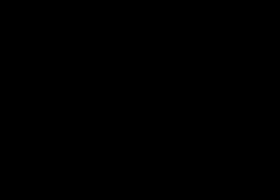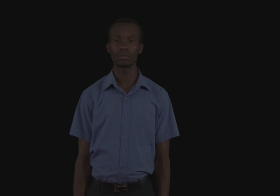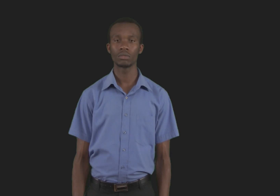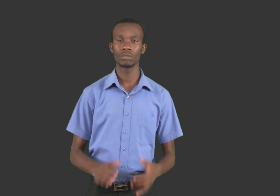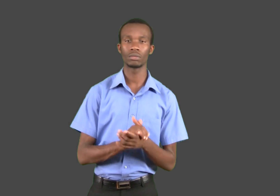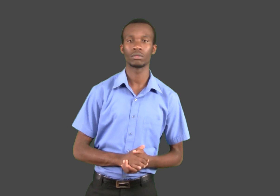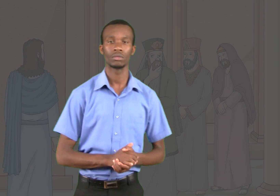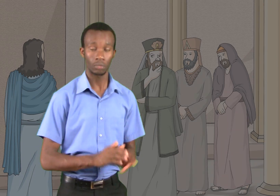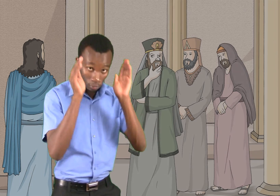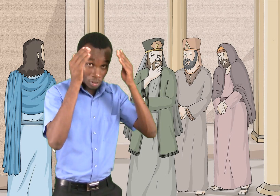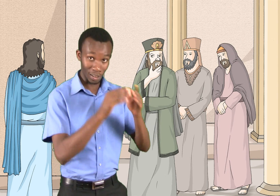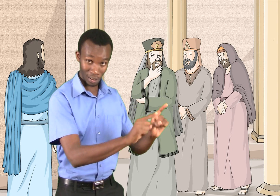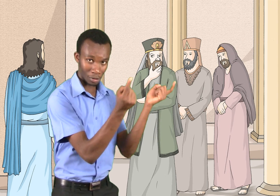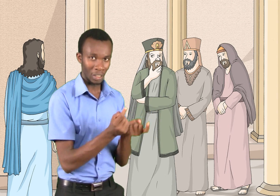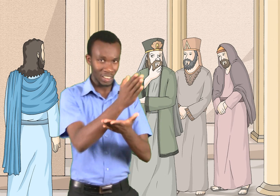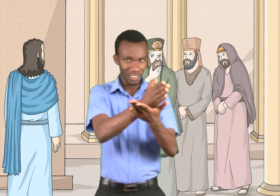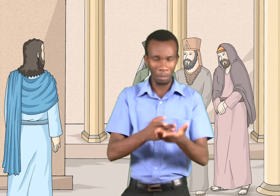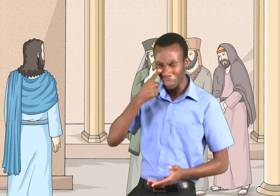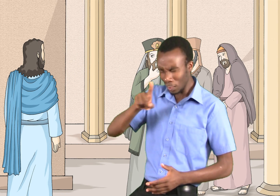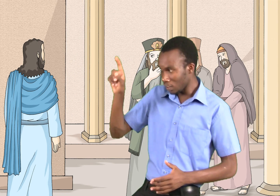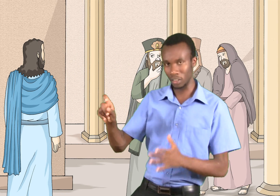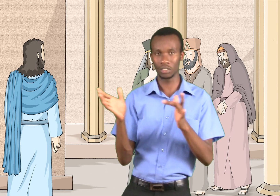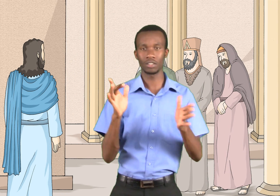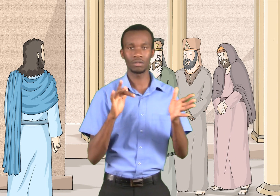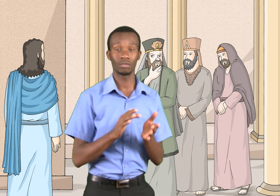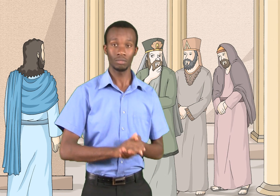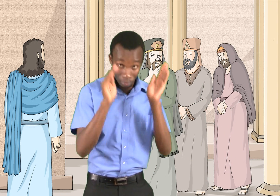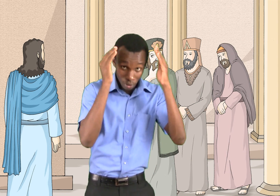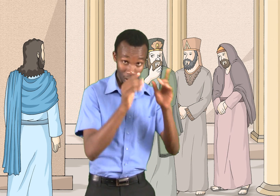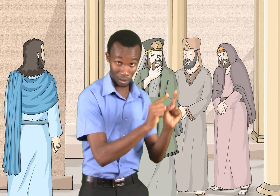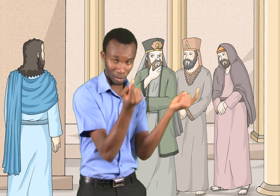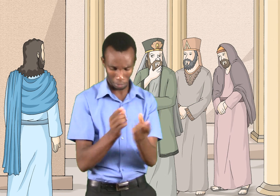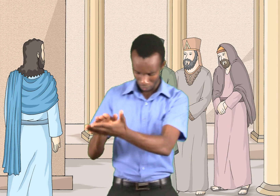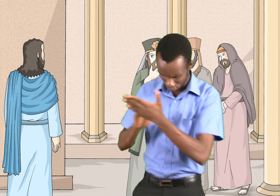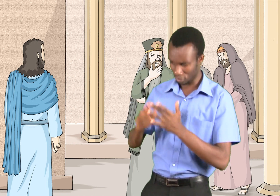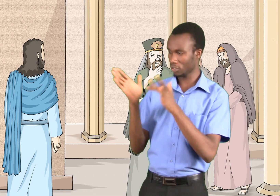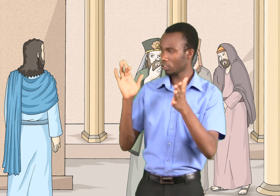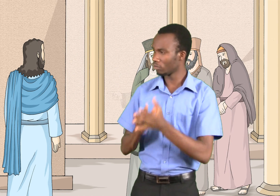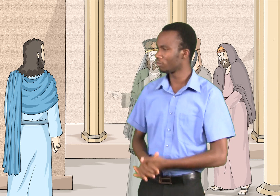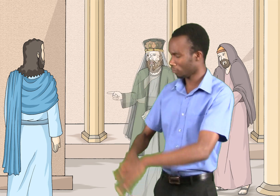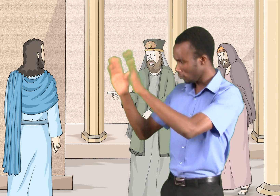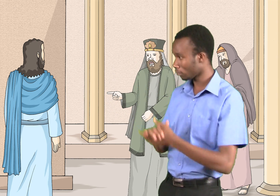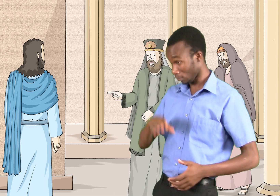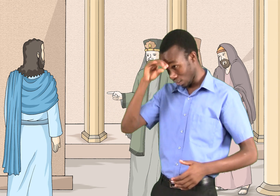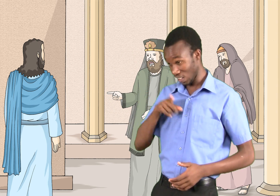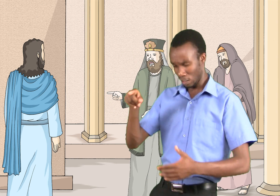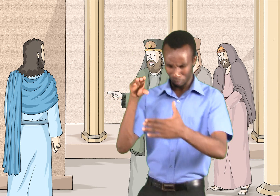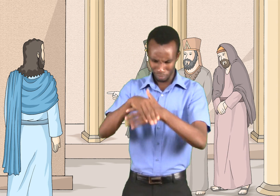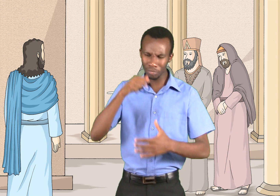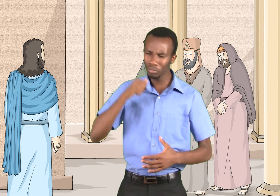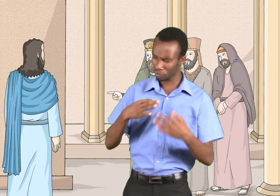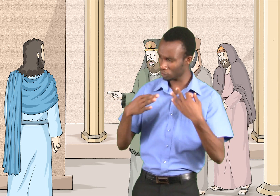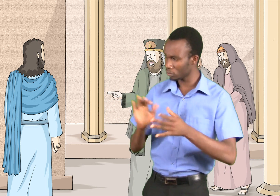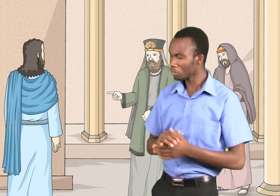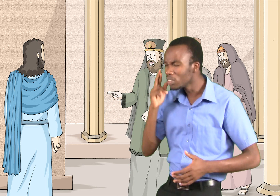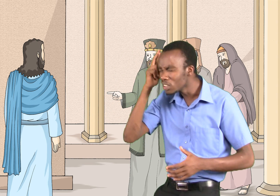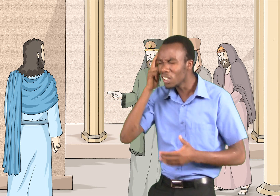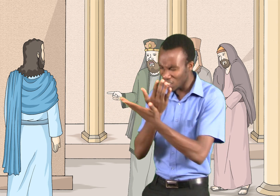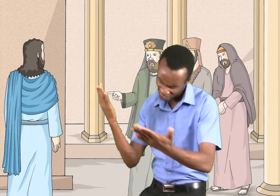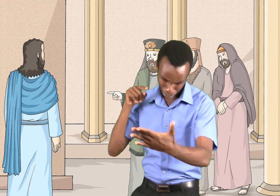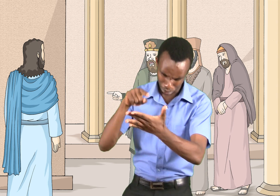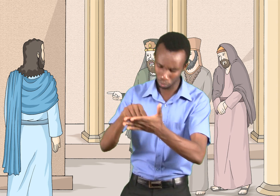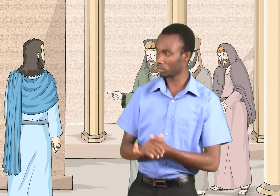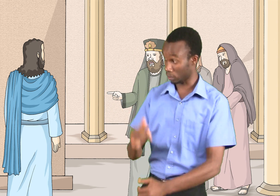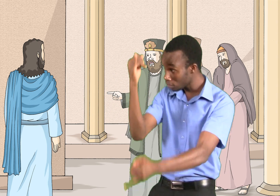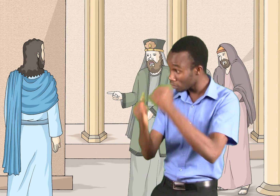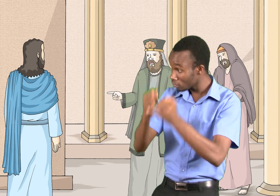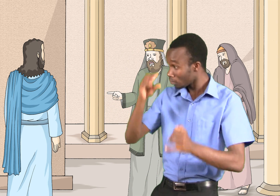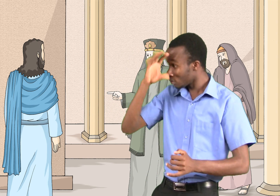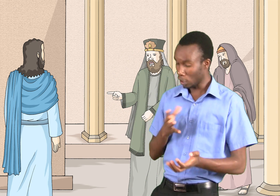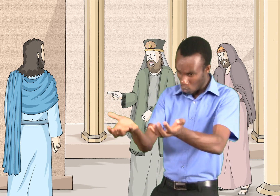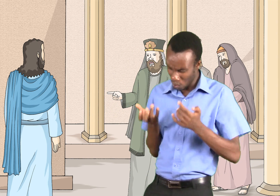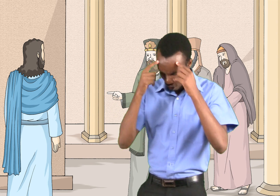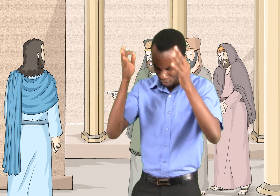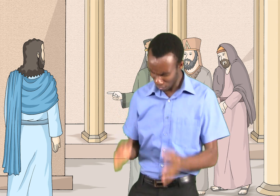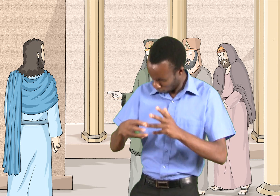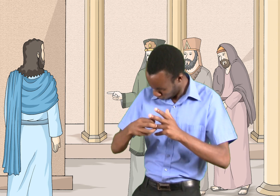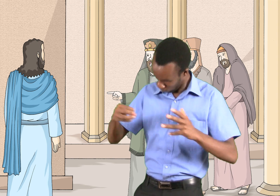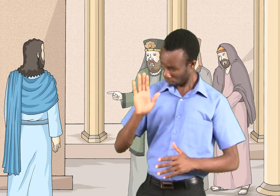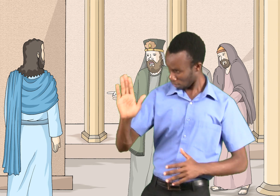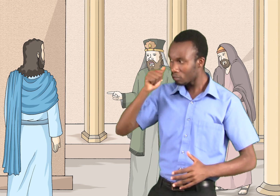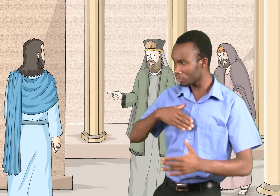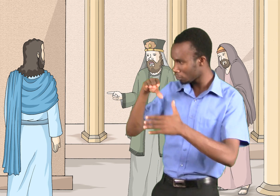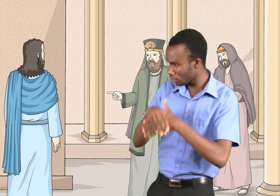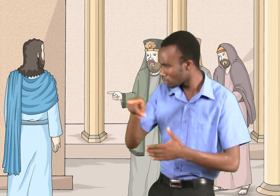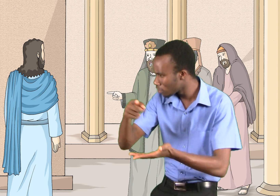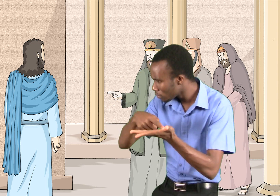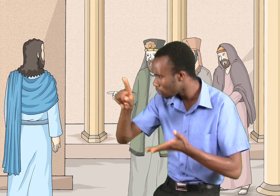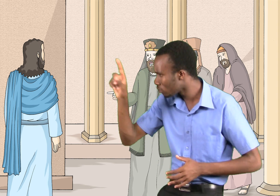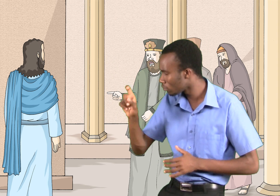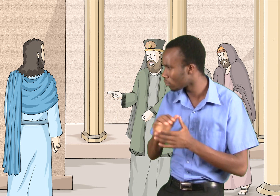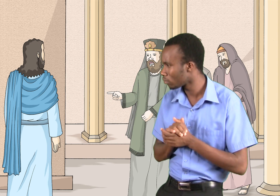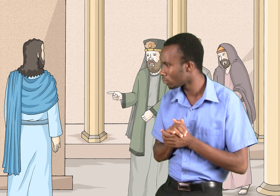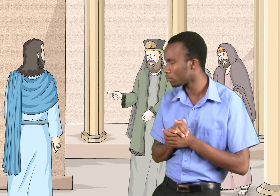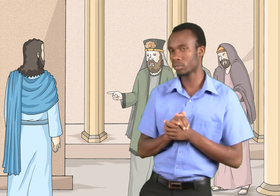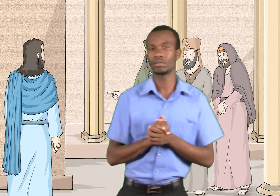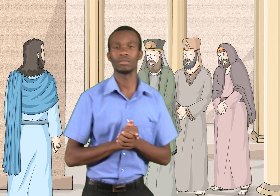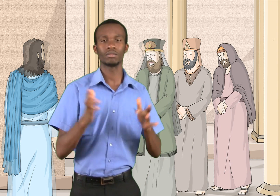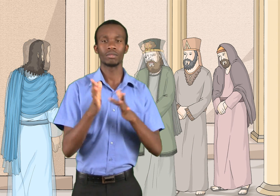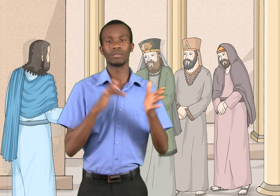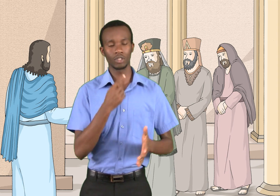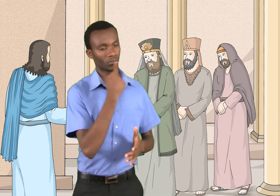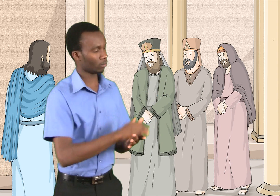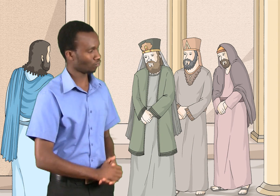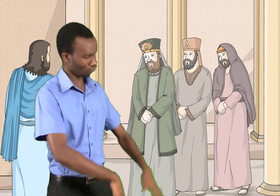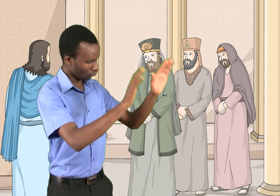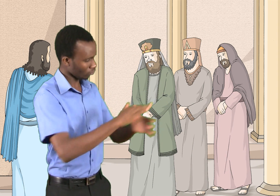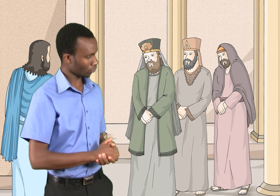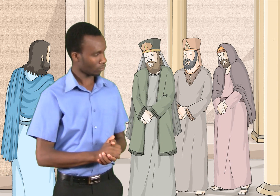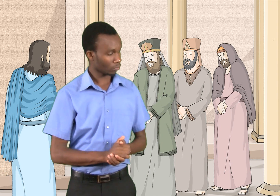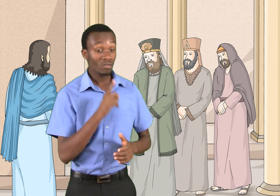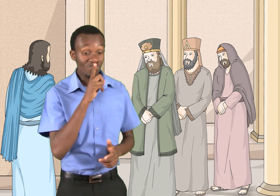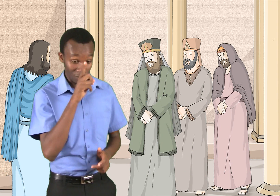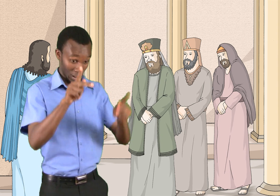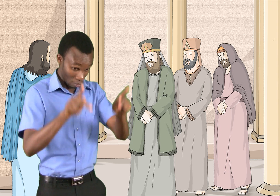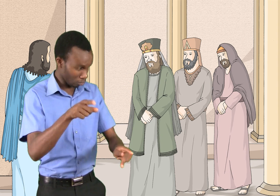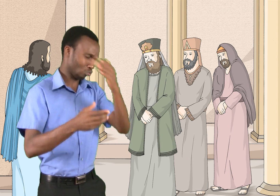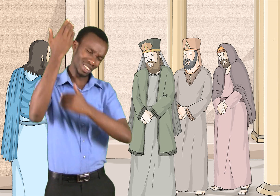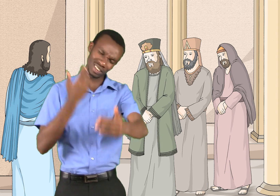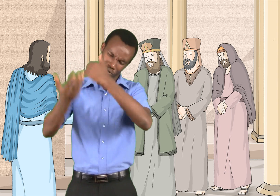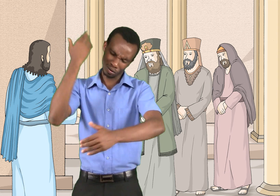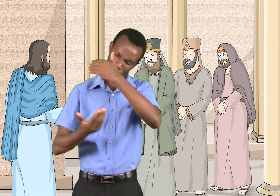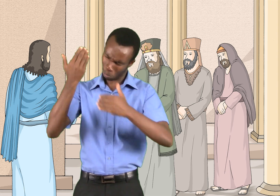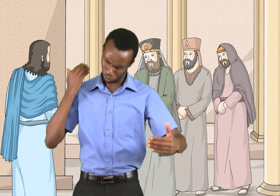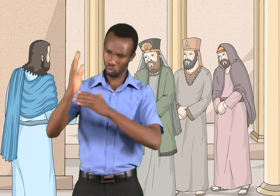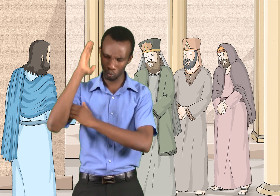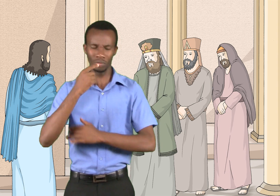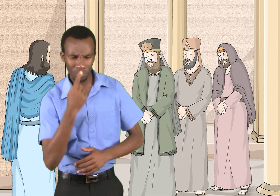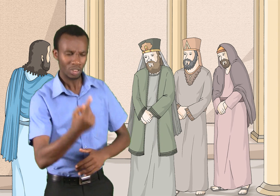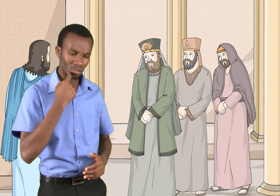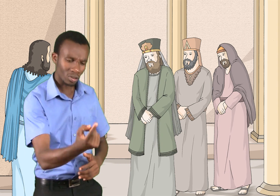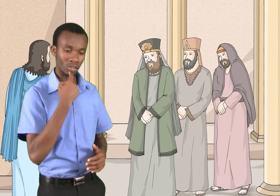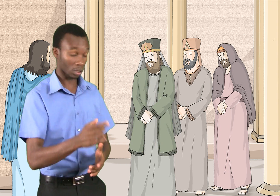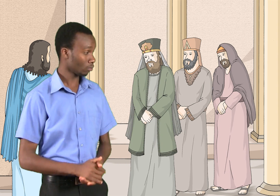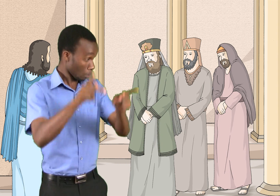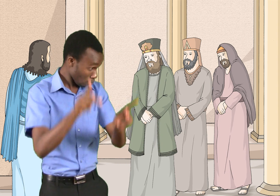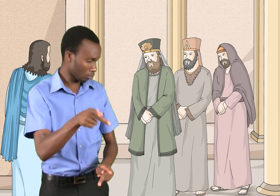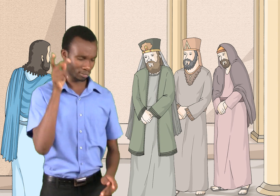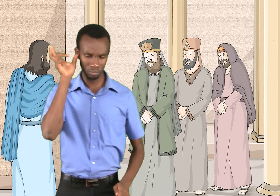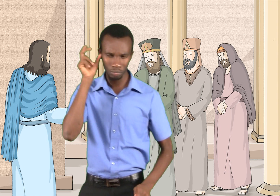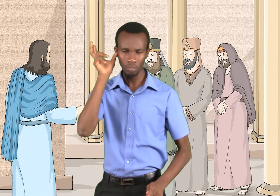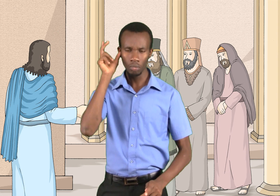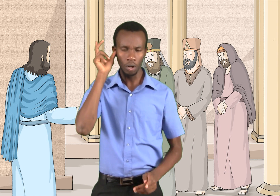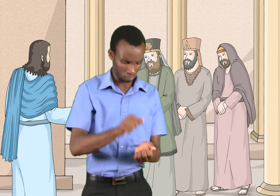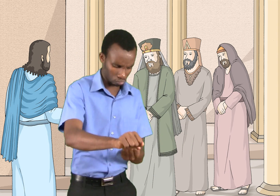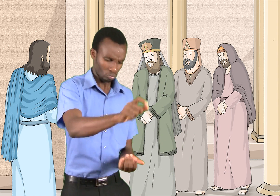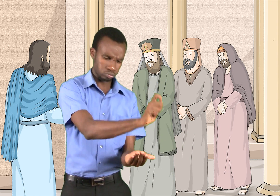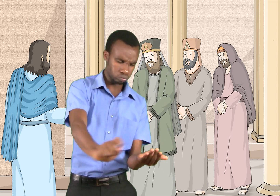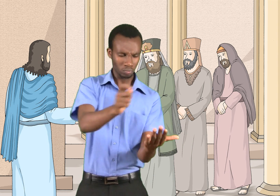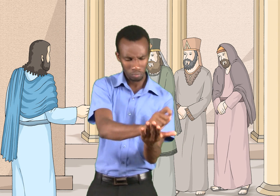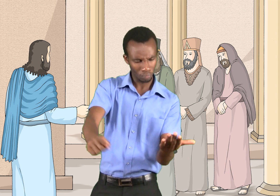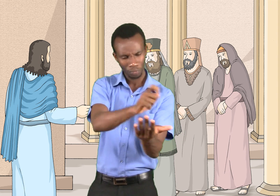Then some Pharisees came and tested Him by asking, “Is it lawful for a man to divorce his wife for any reason?”